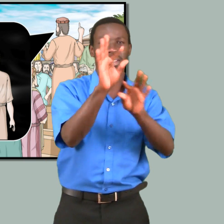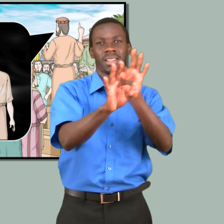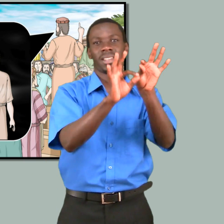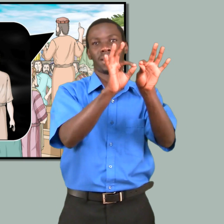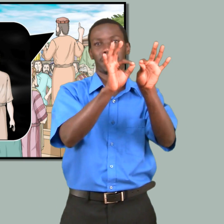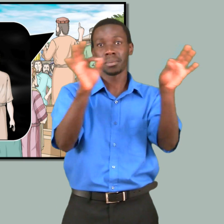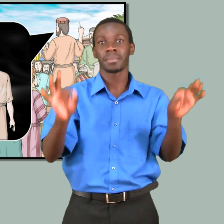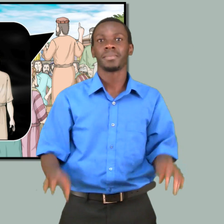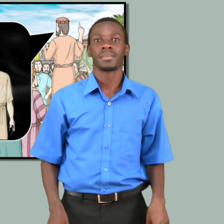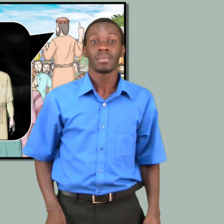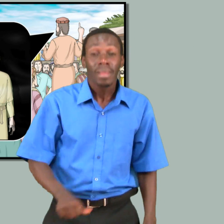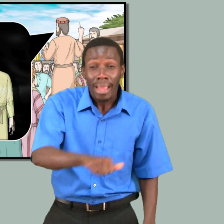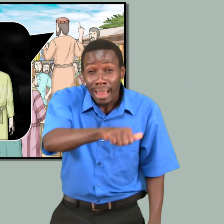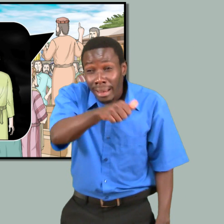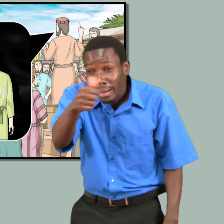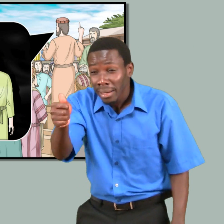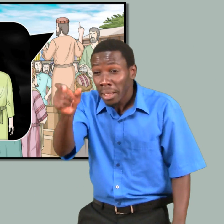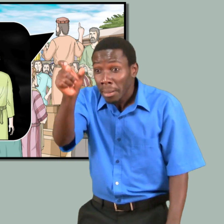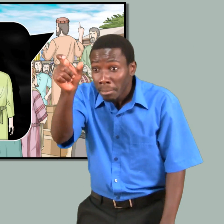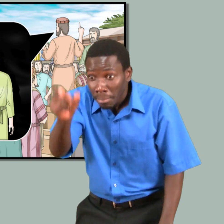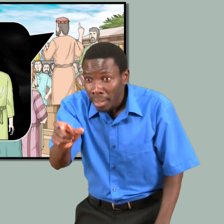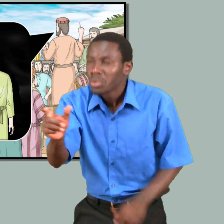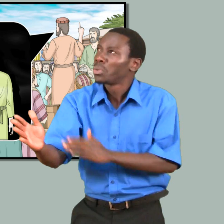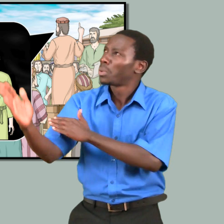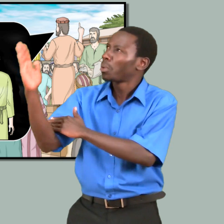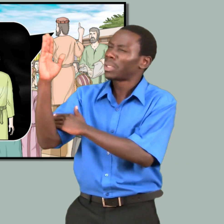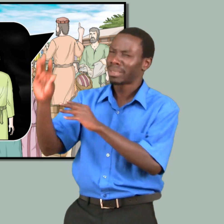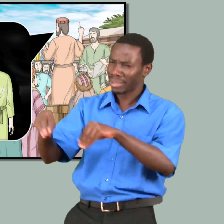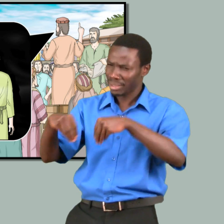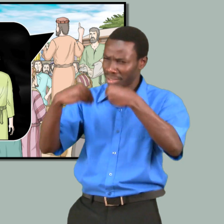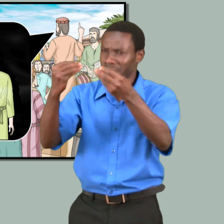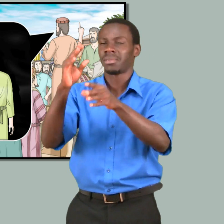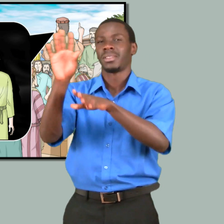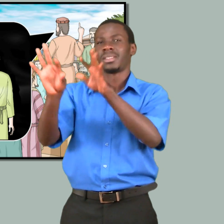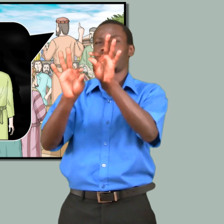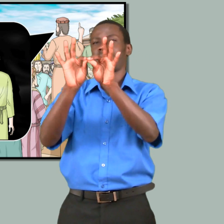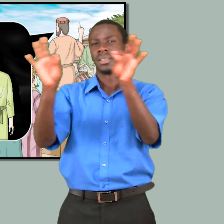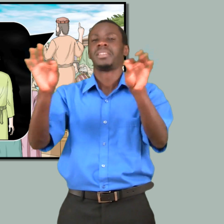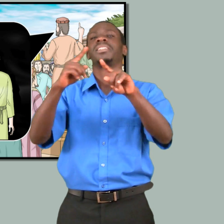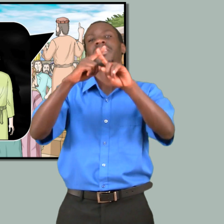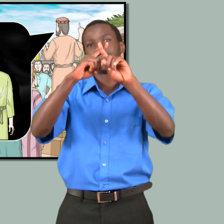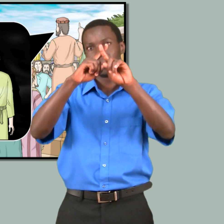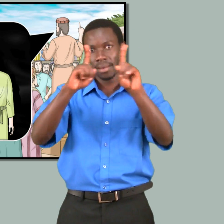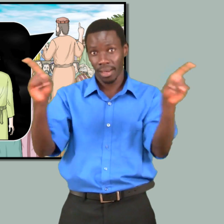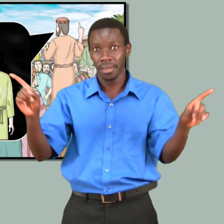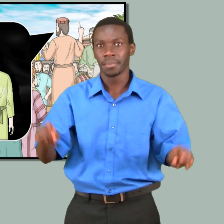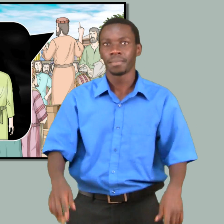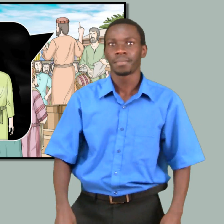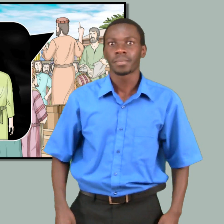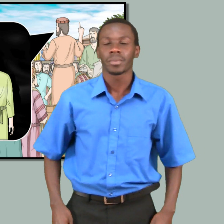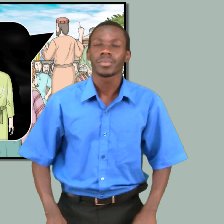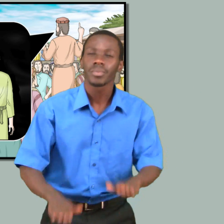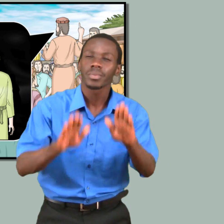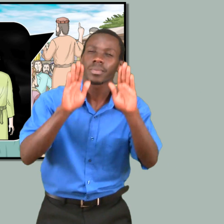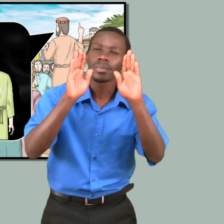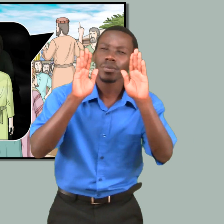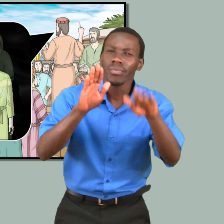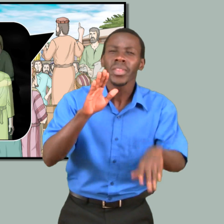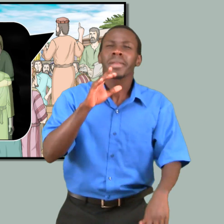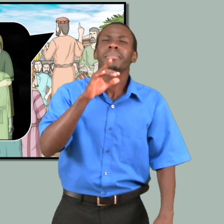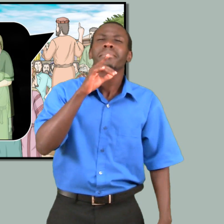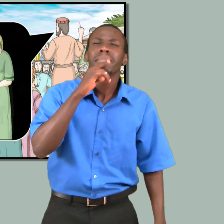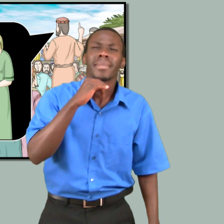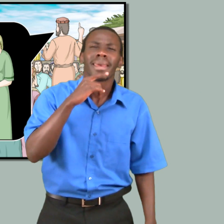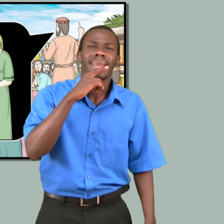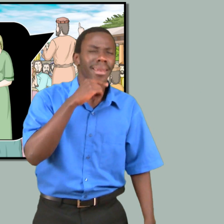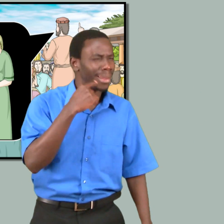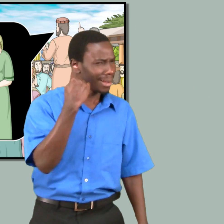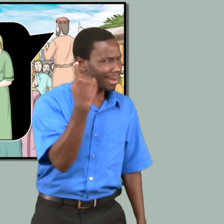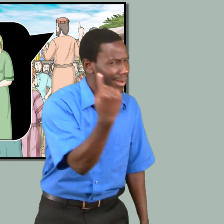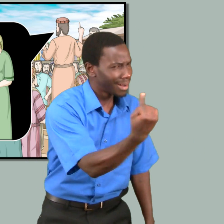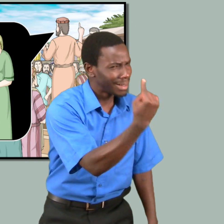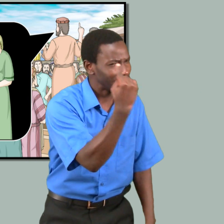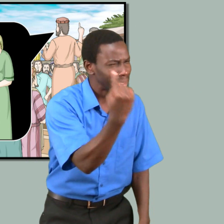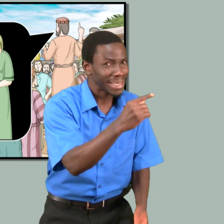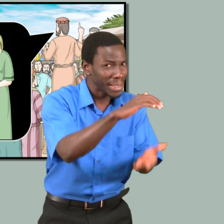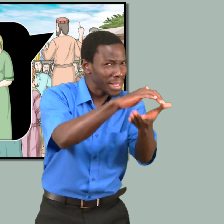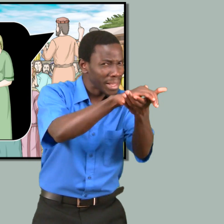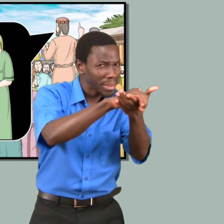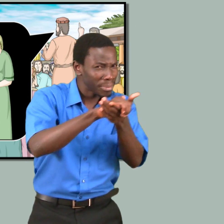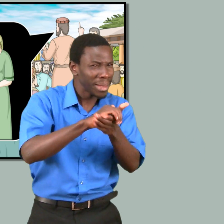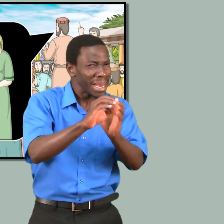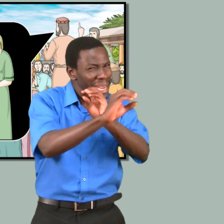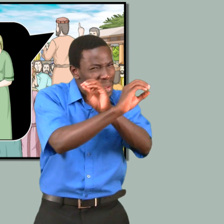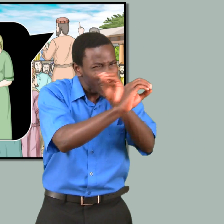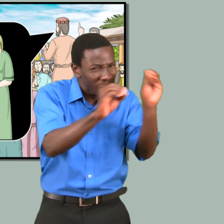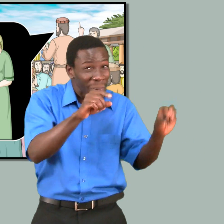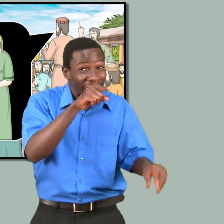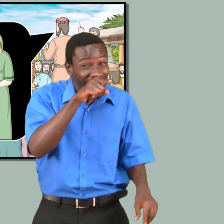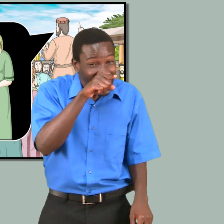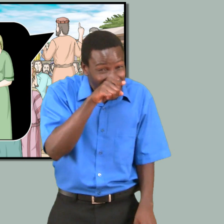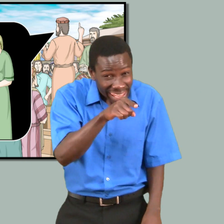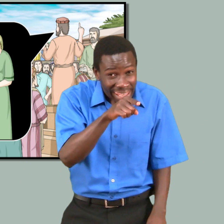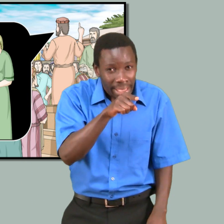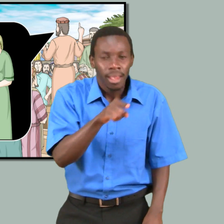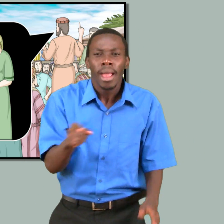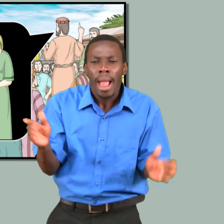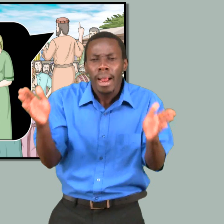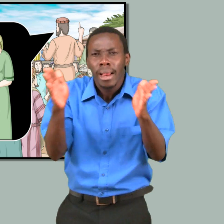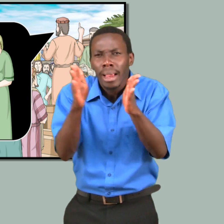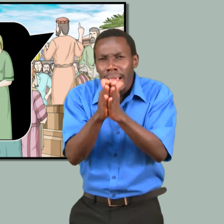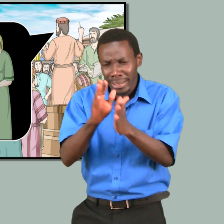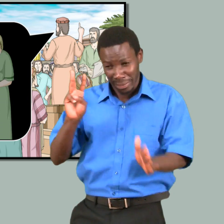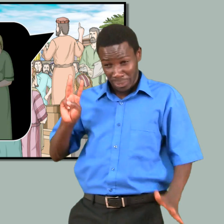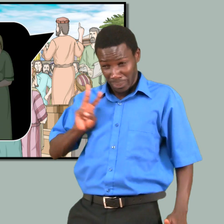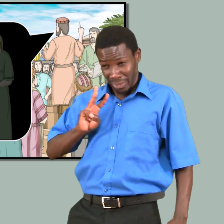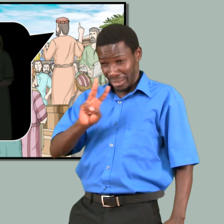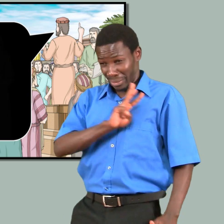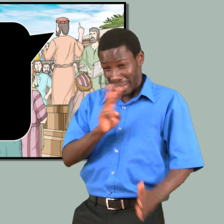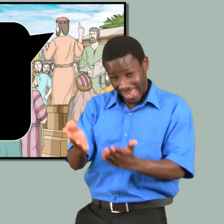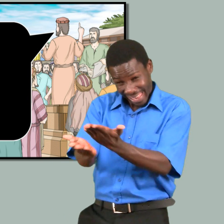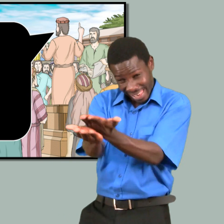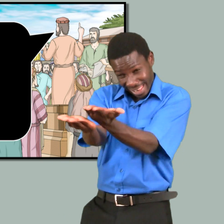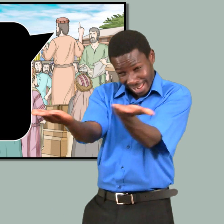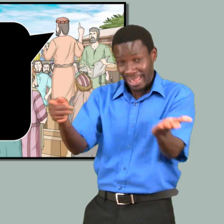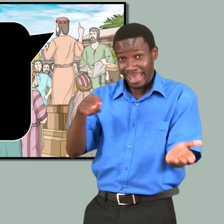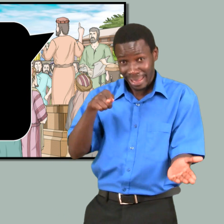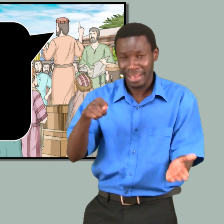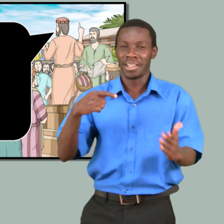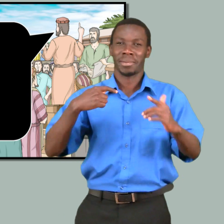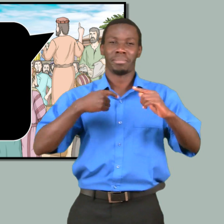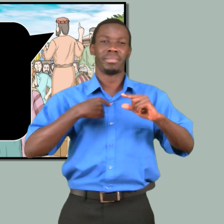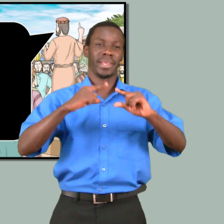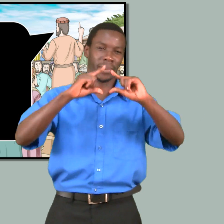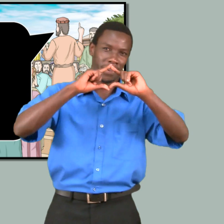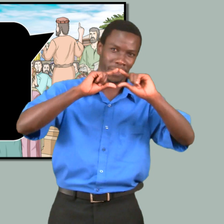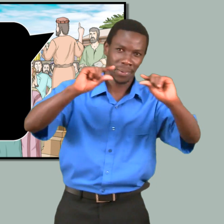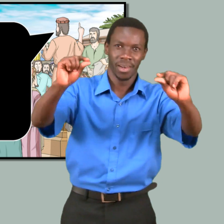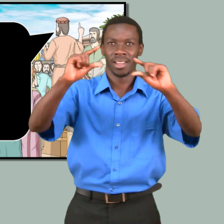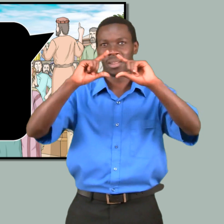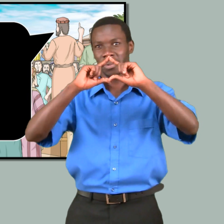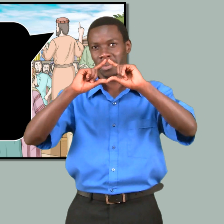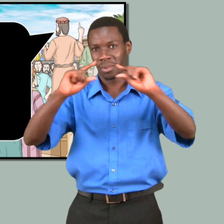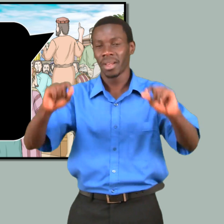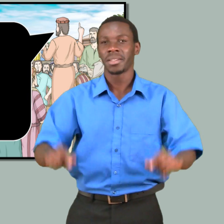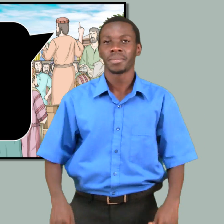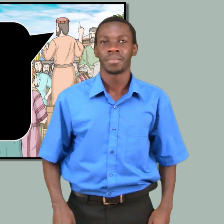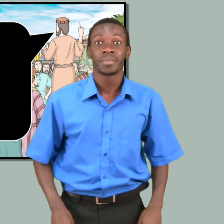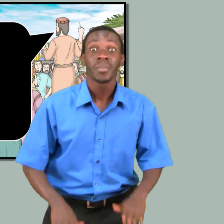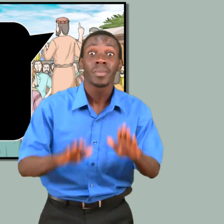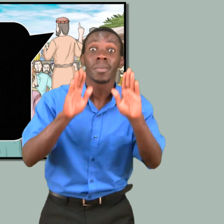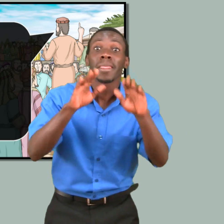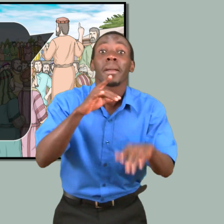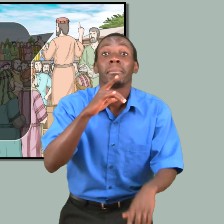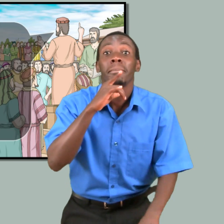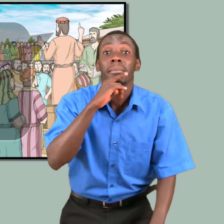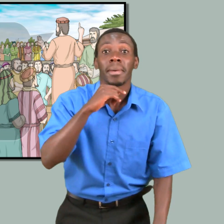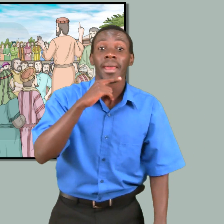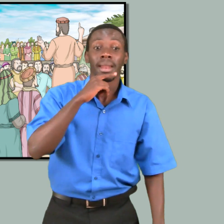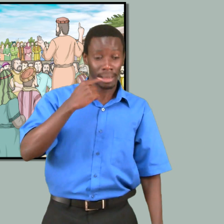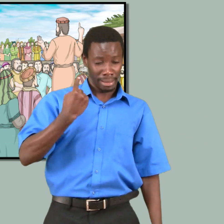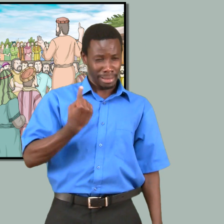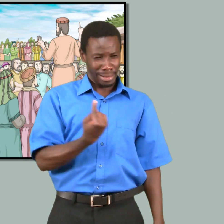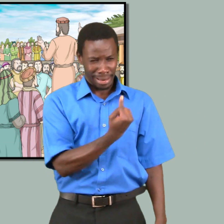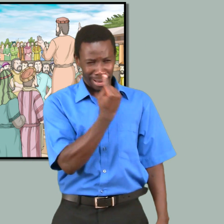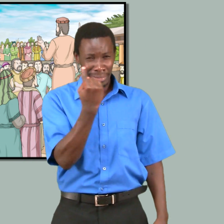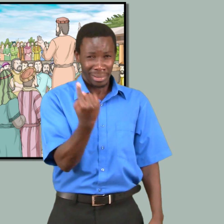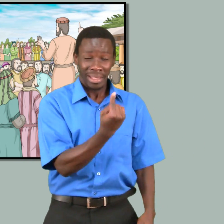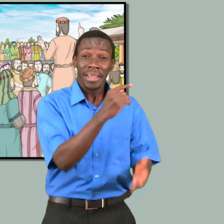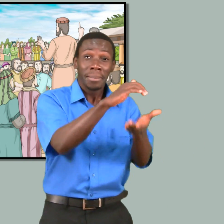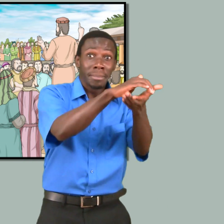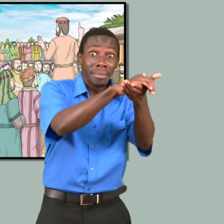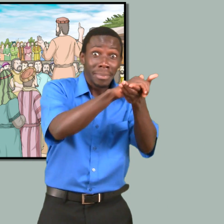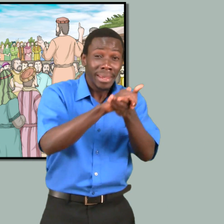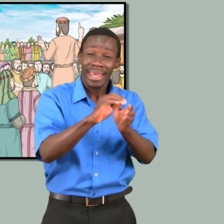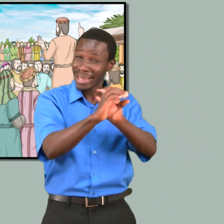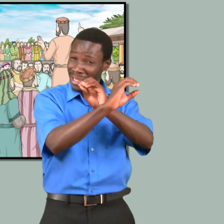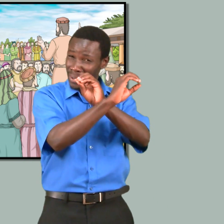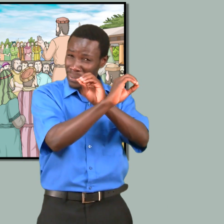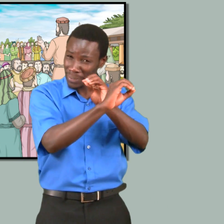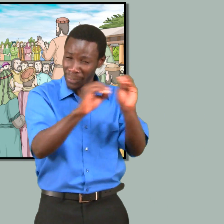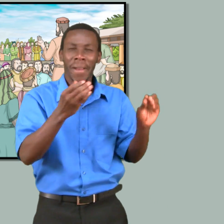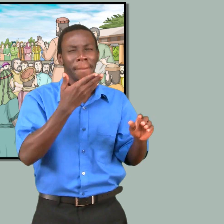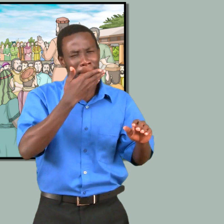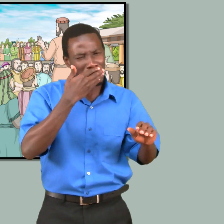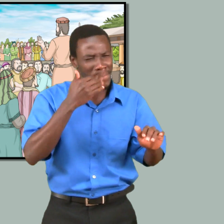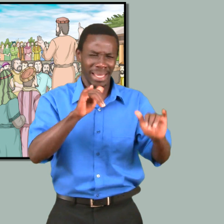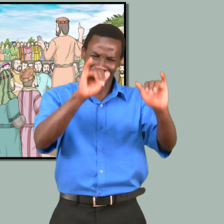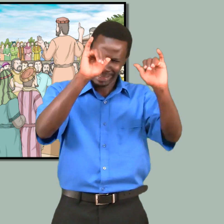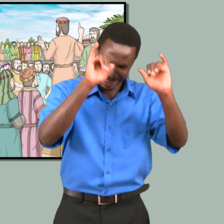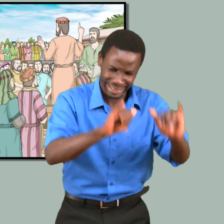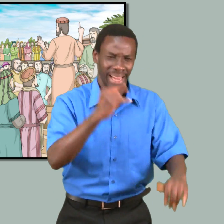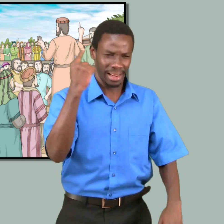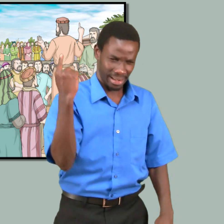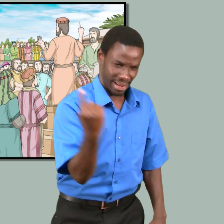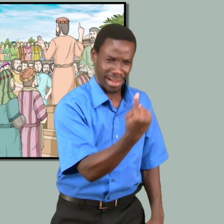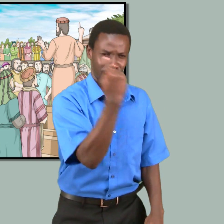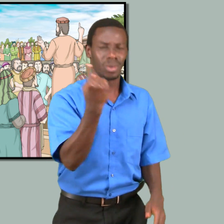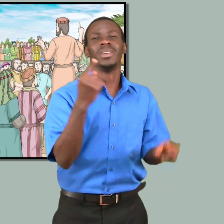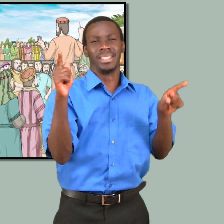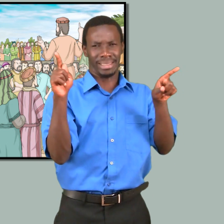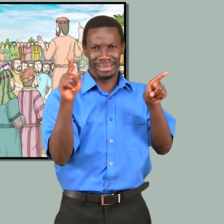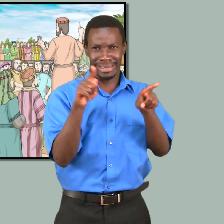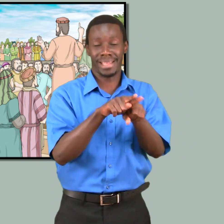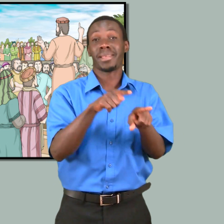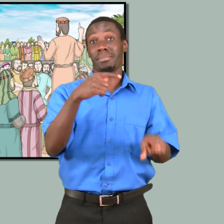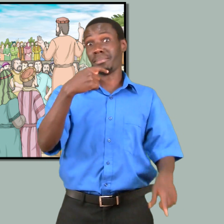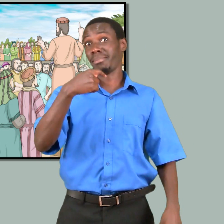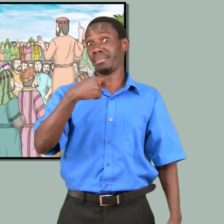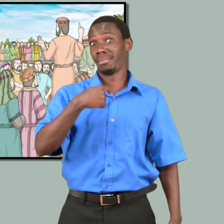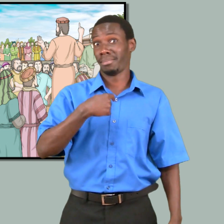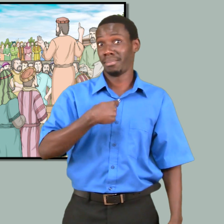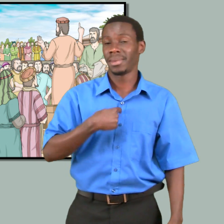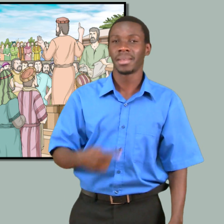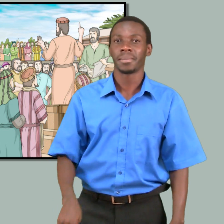Now to the unmarried and widows I say this: It is good for them to remain unmarried, as I am.